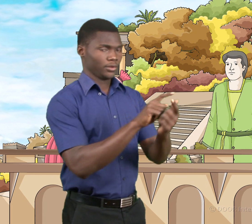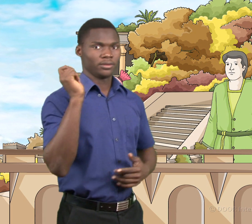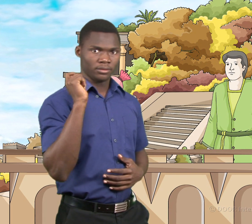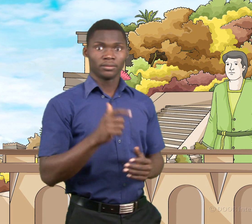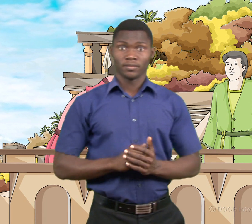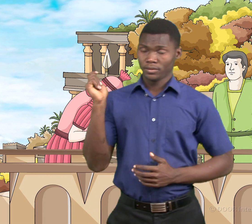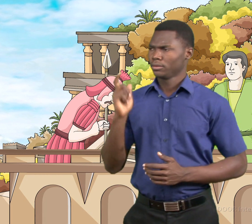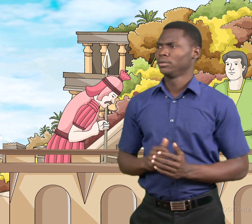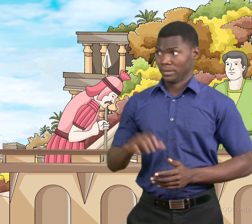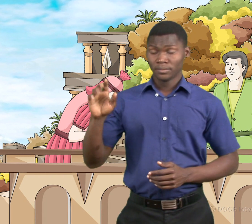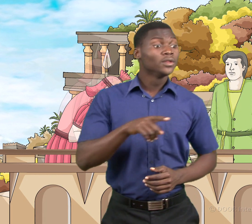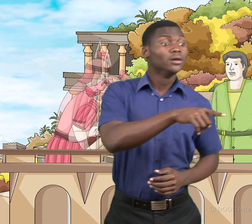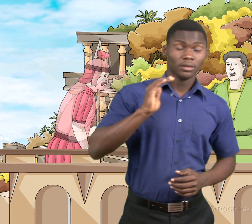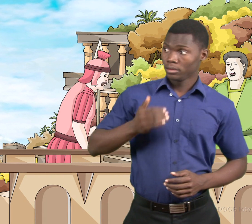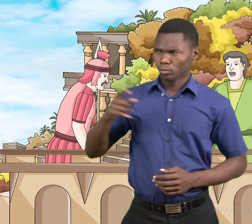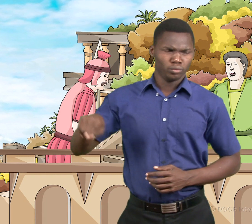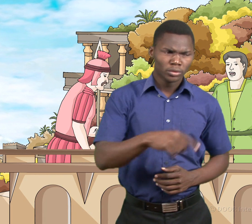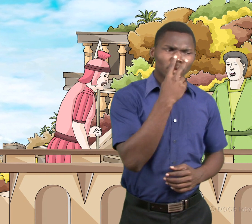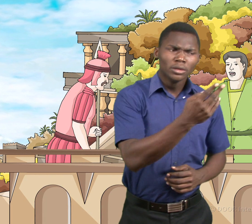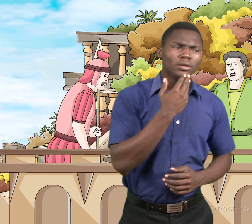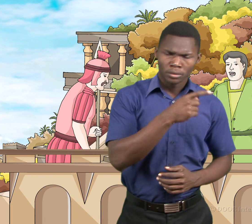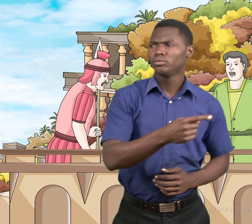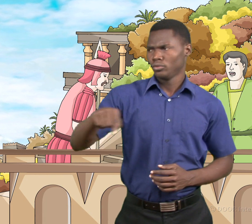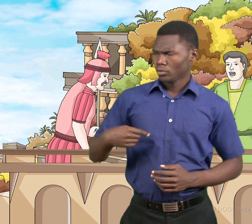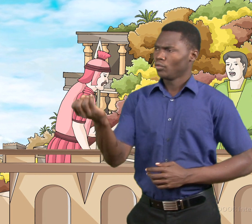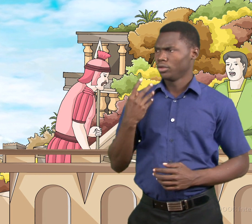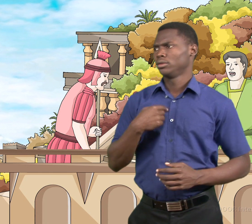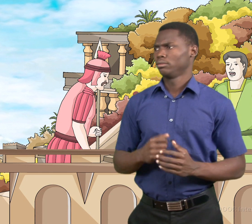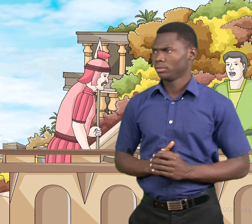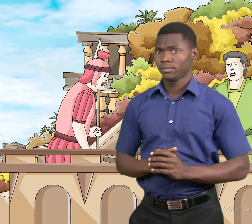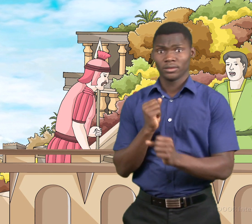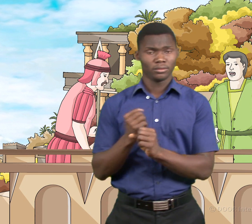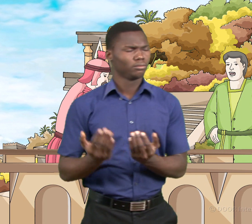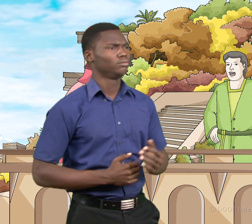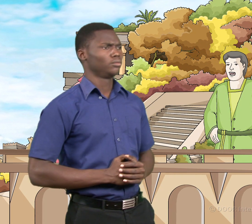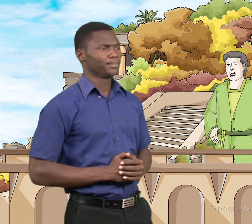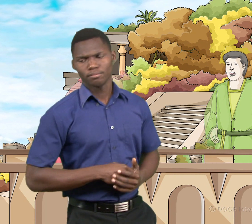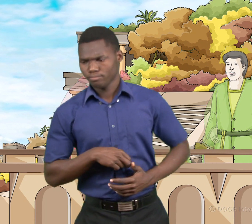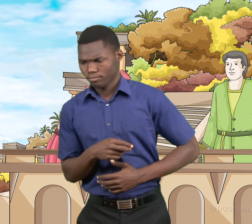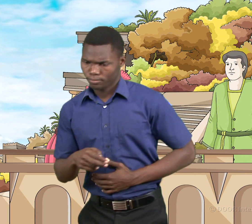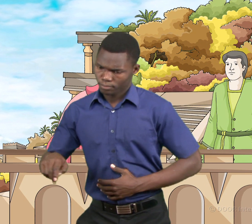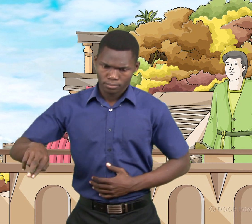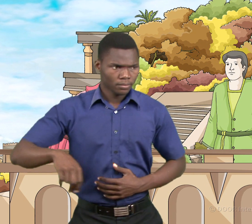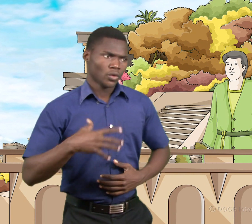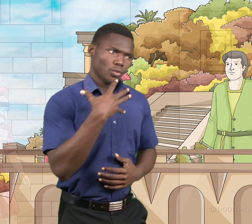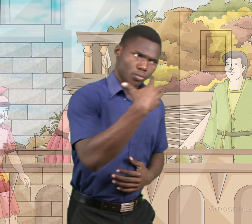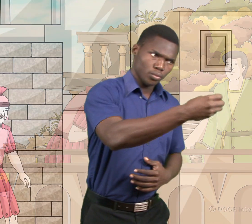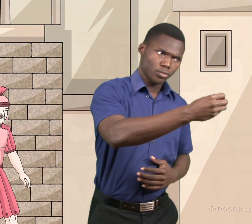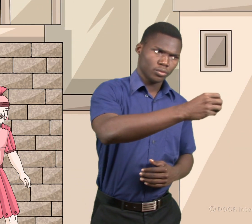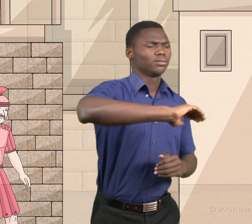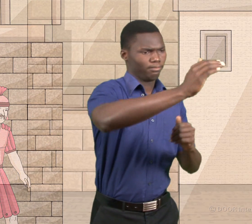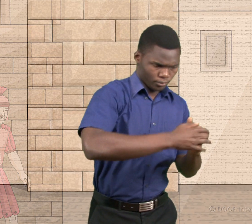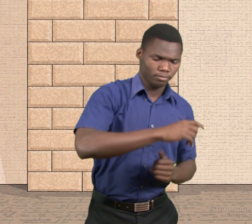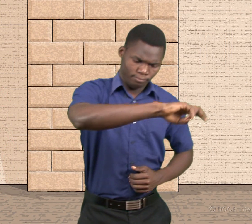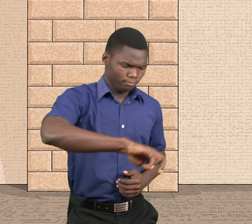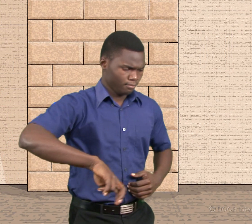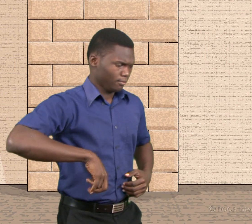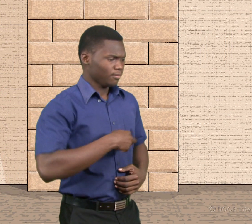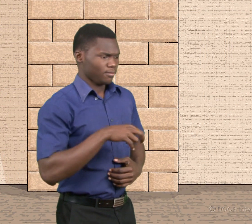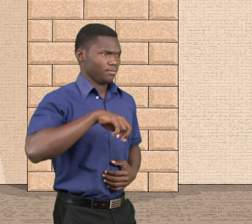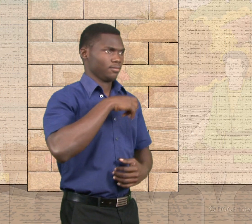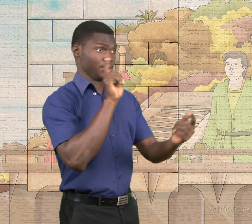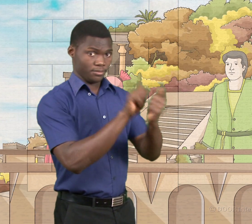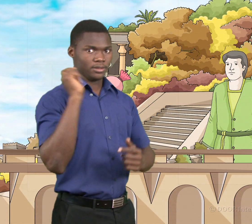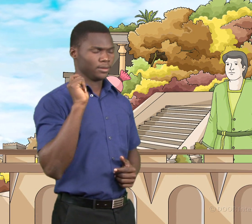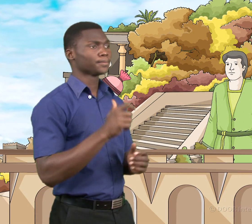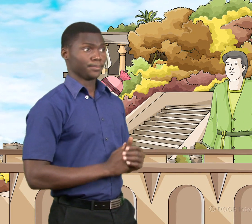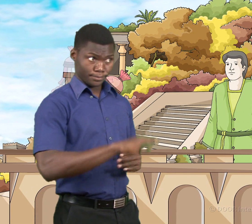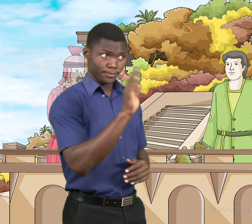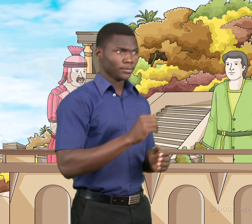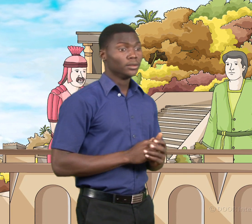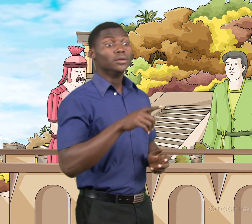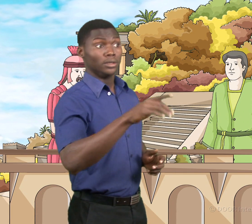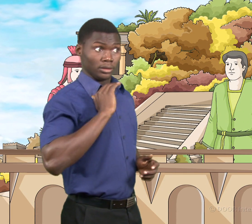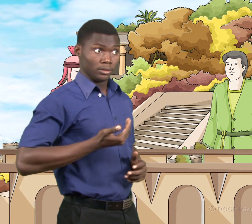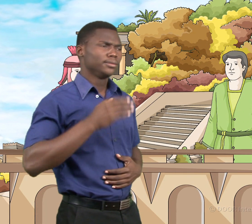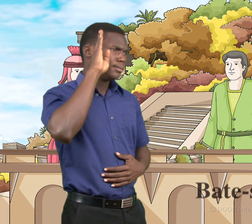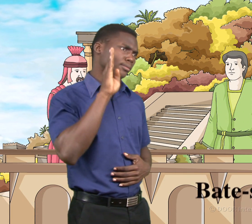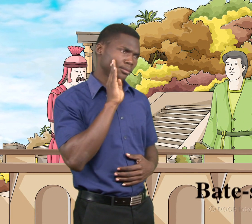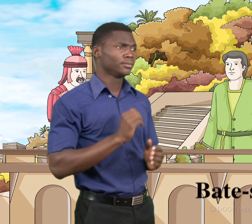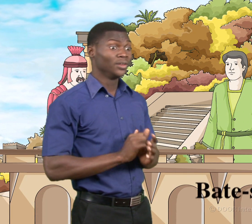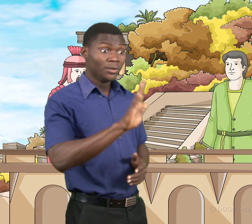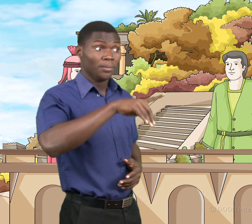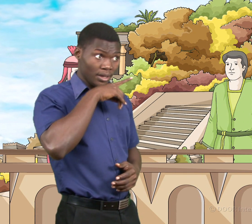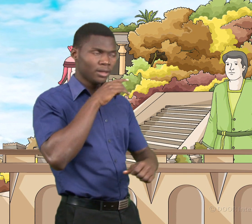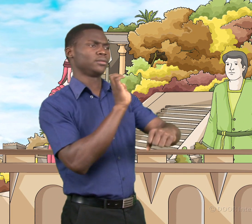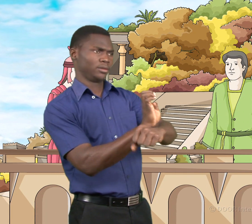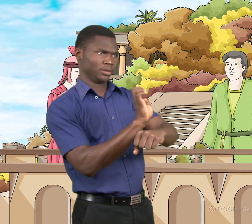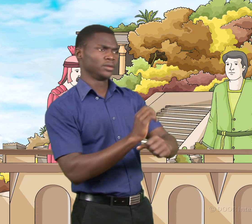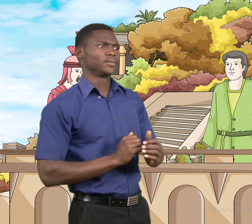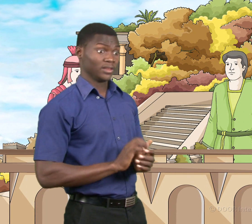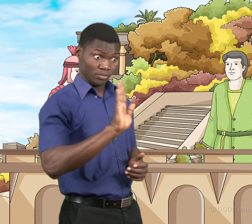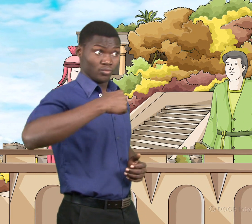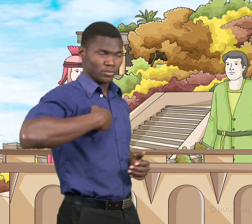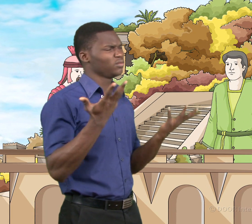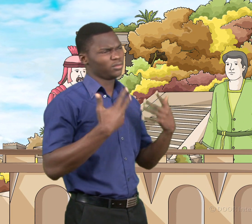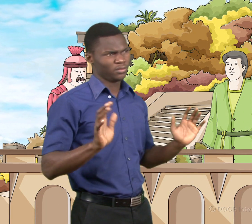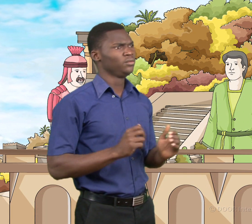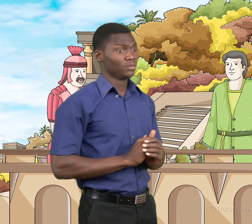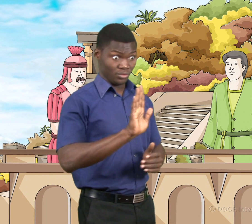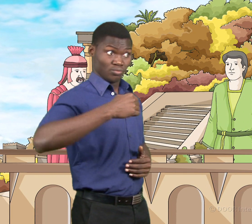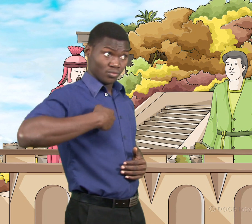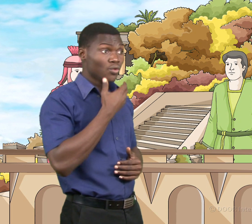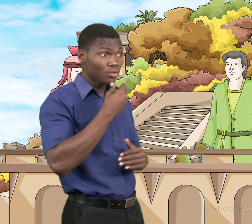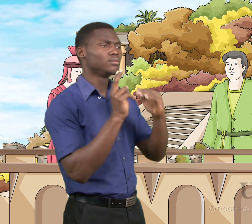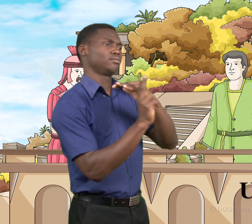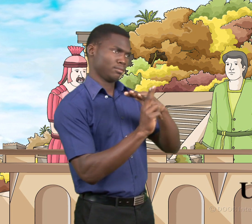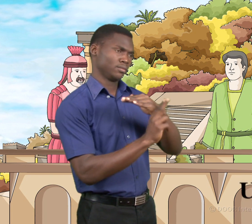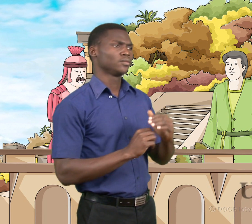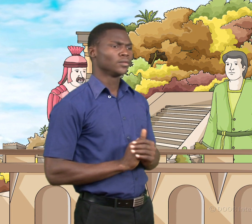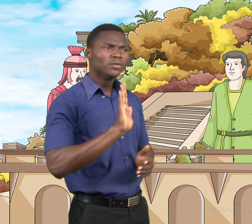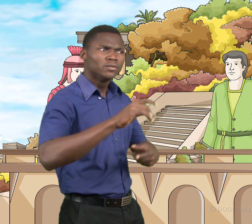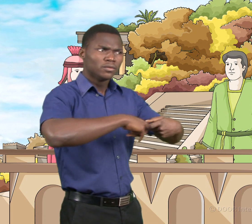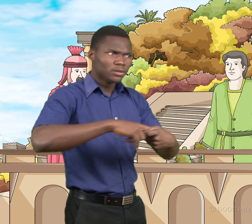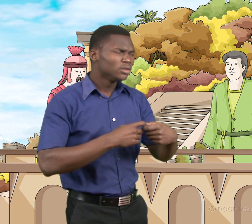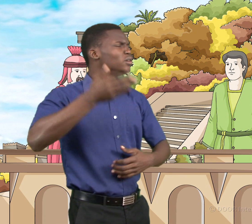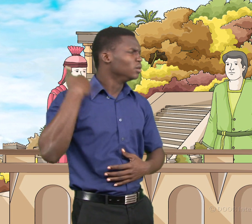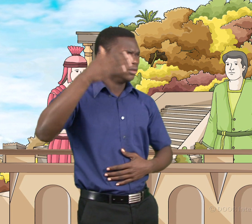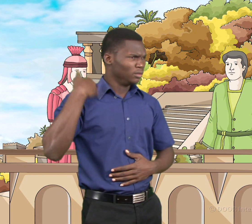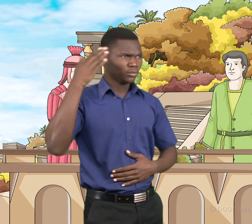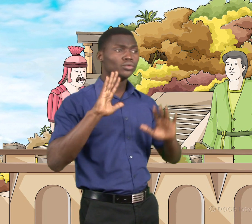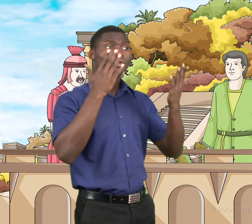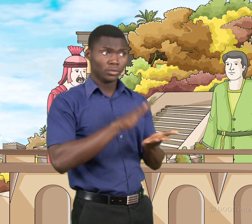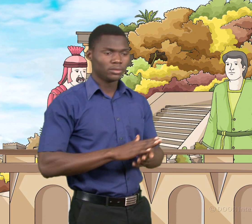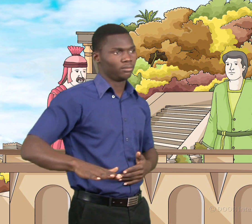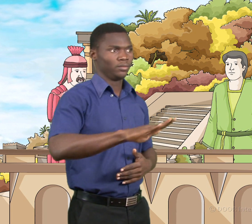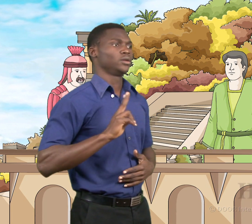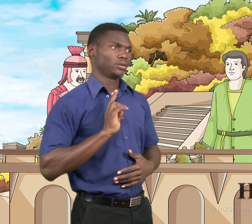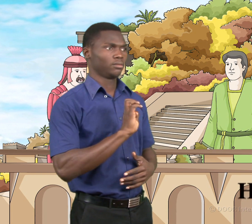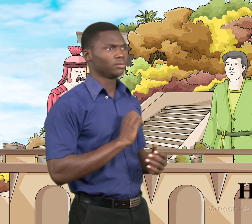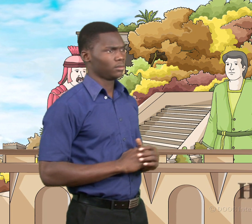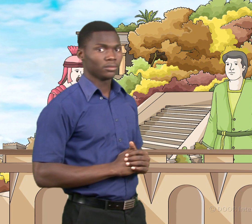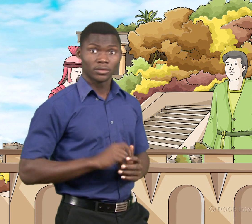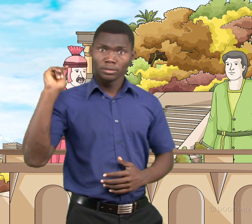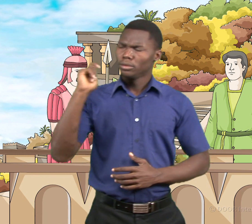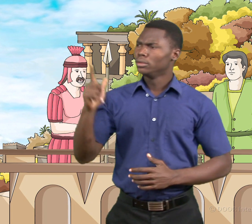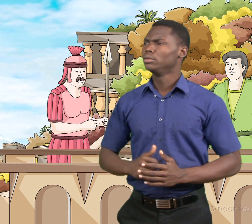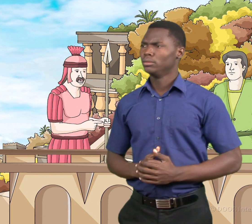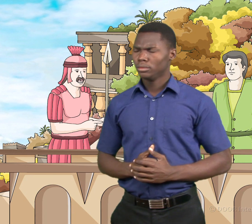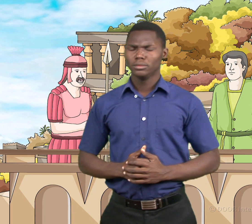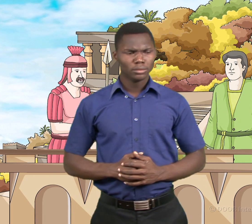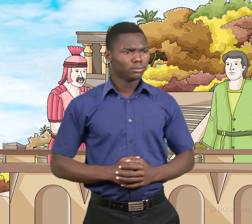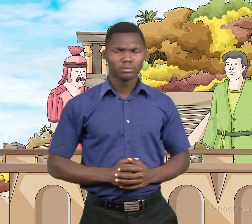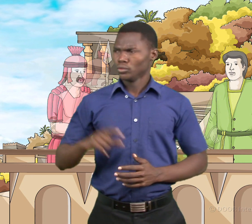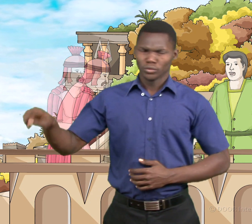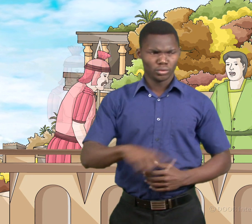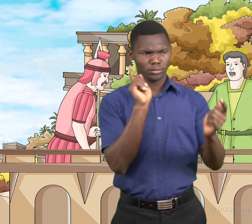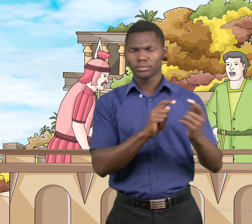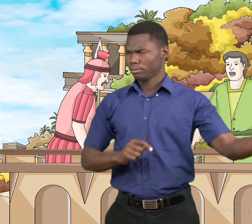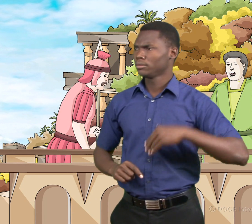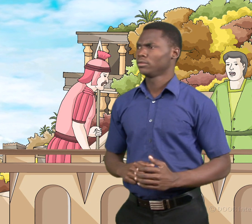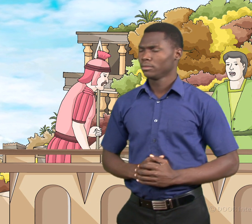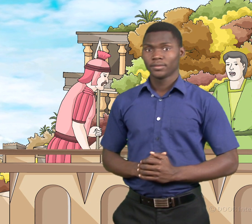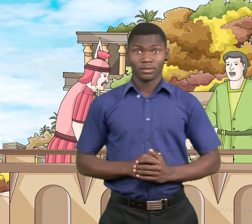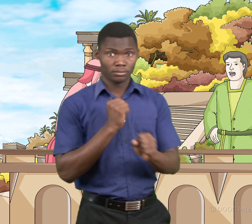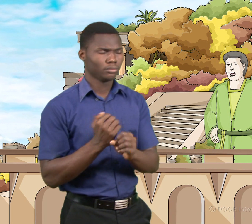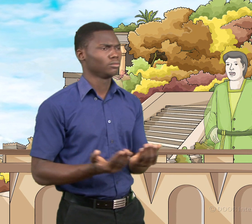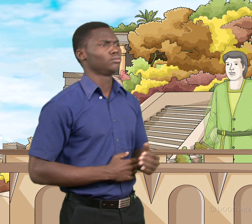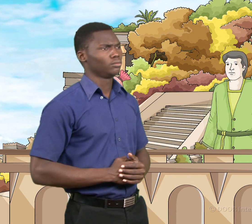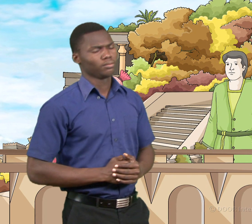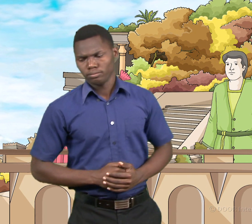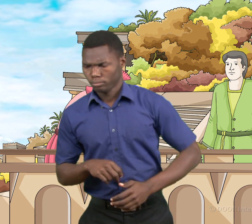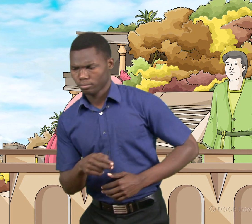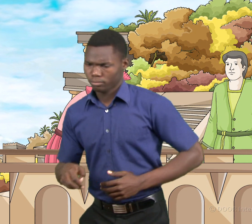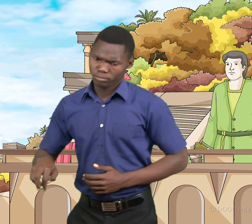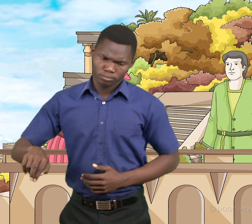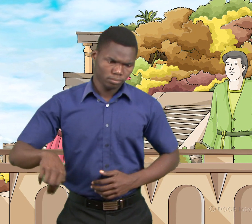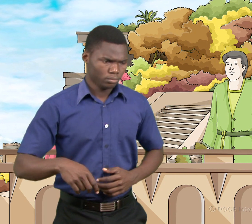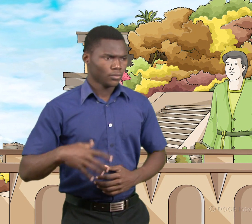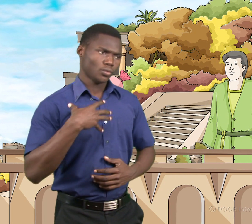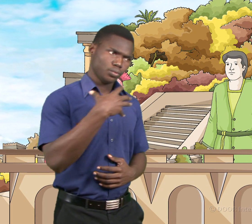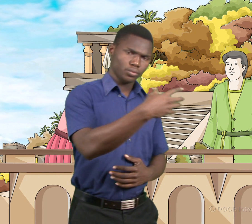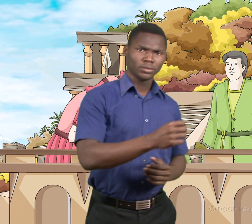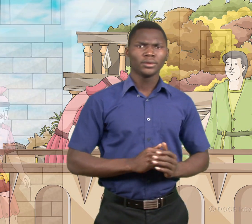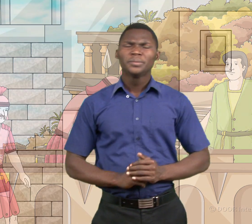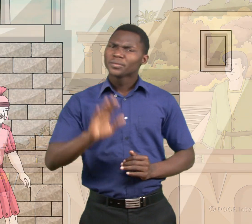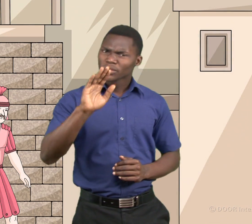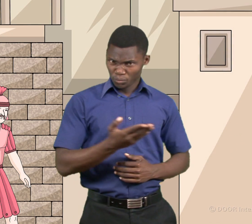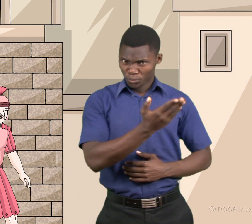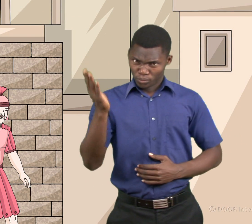So David sent and inquired about the woman, and he was told, “This is Bathsheba, the daughter of Eliam and the wife of Uriah the Hittite.”